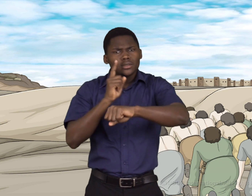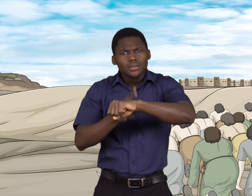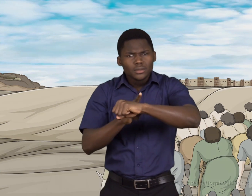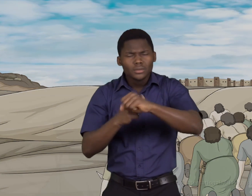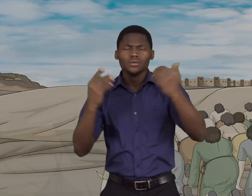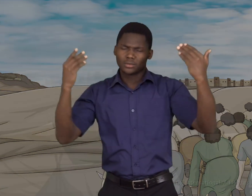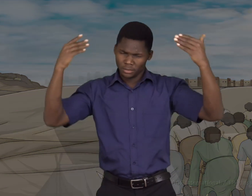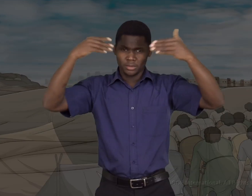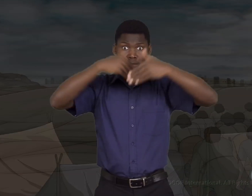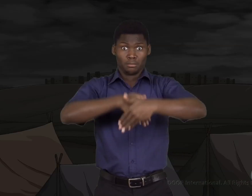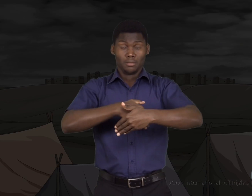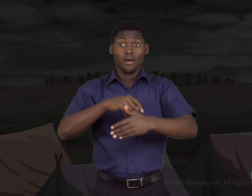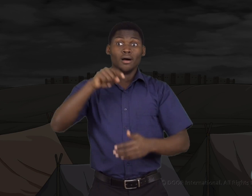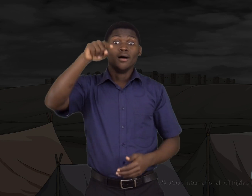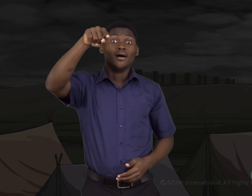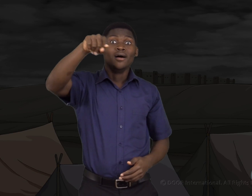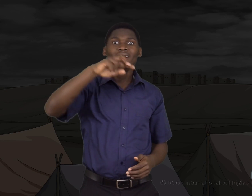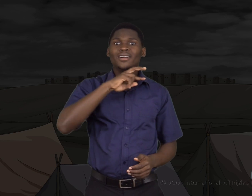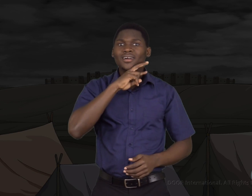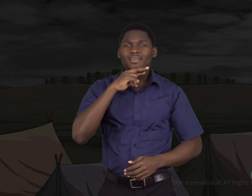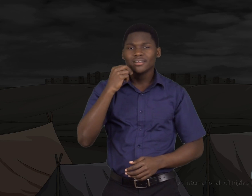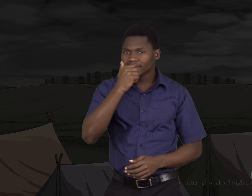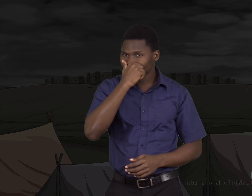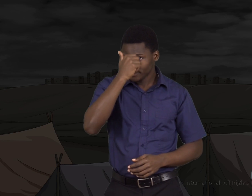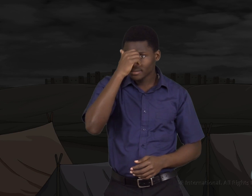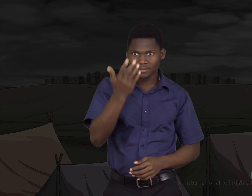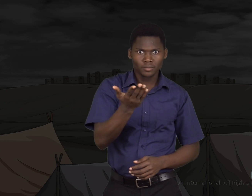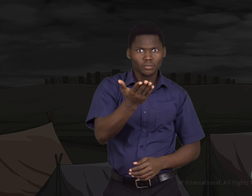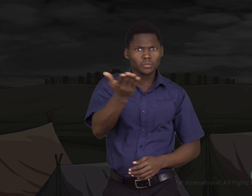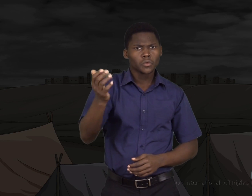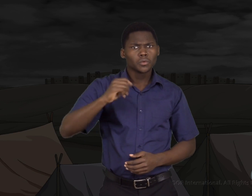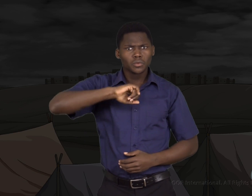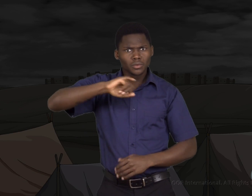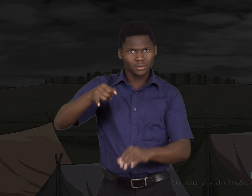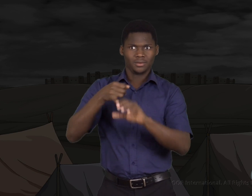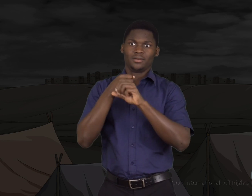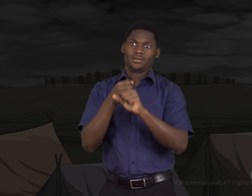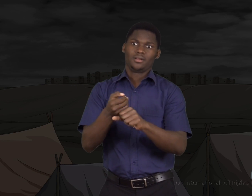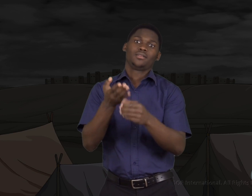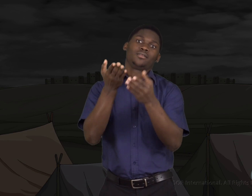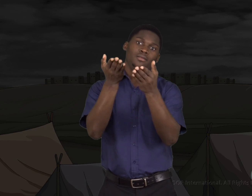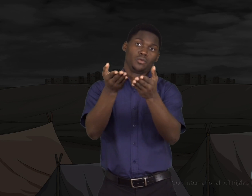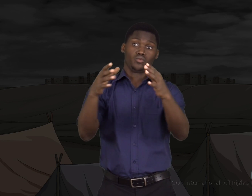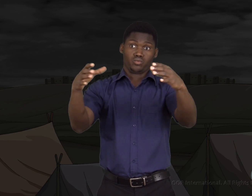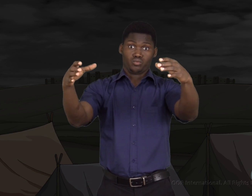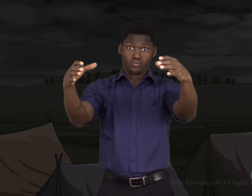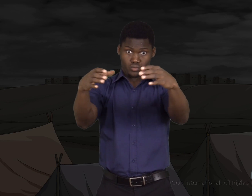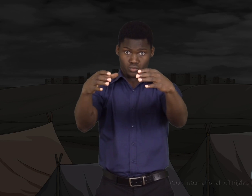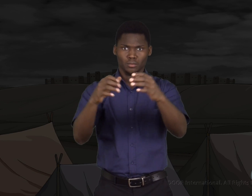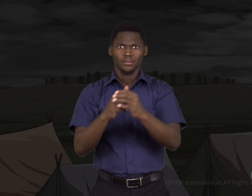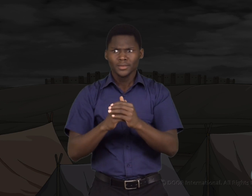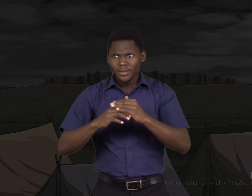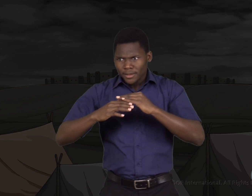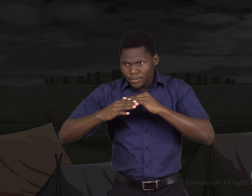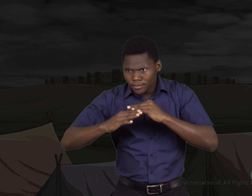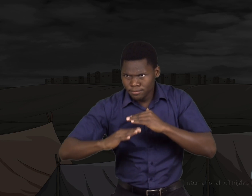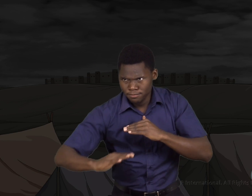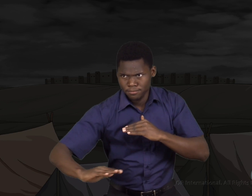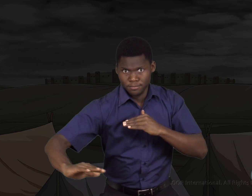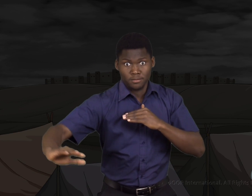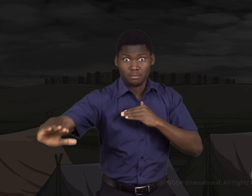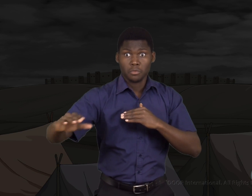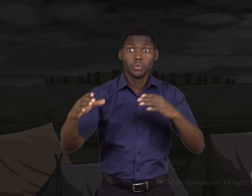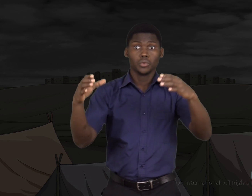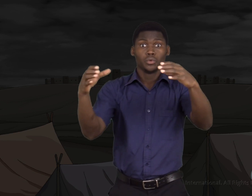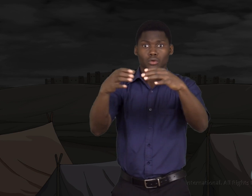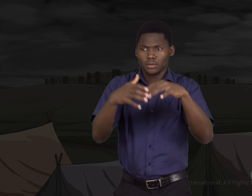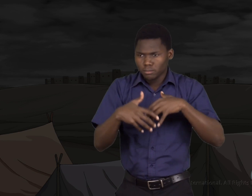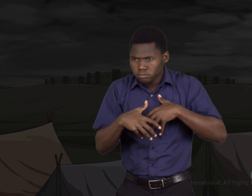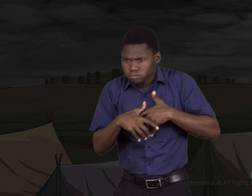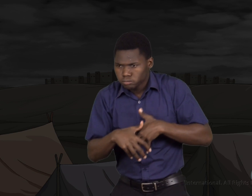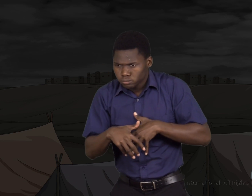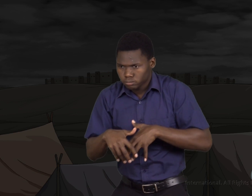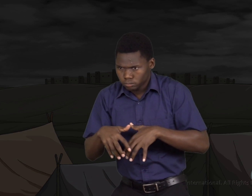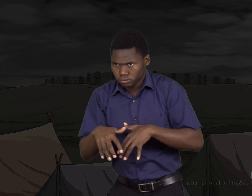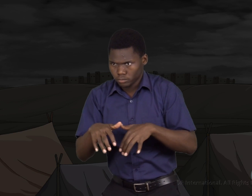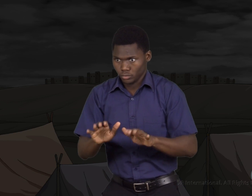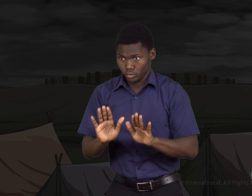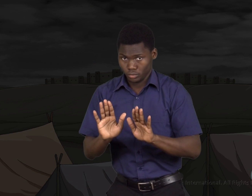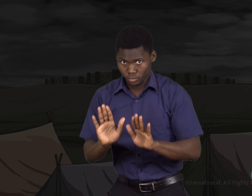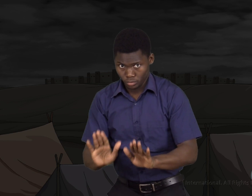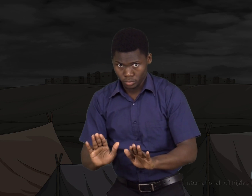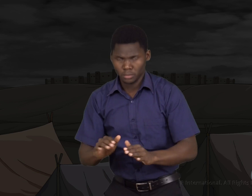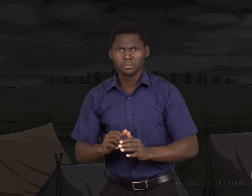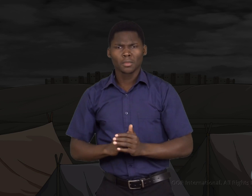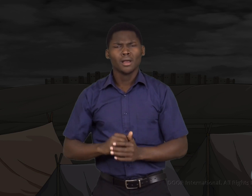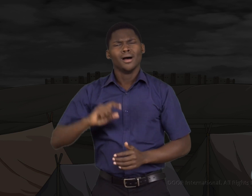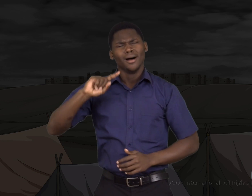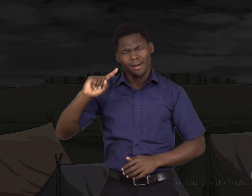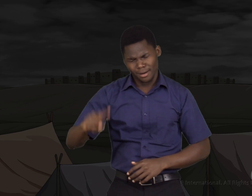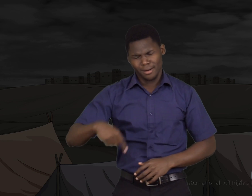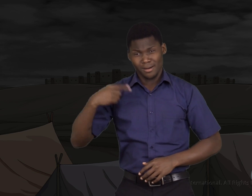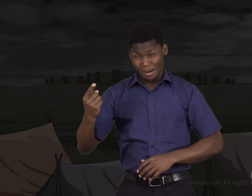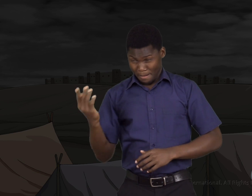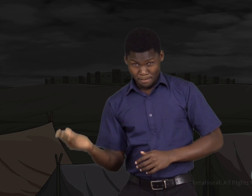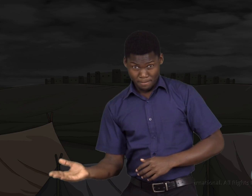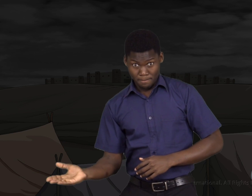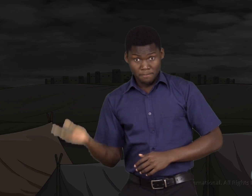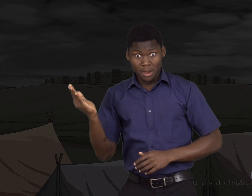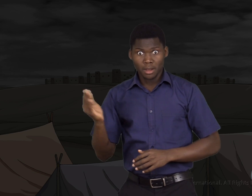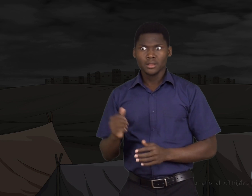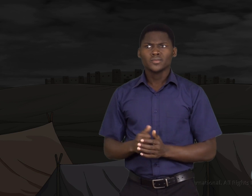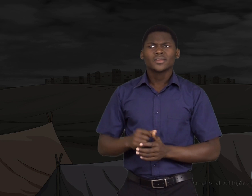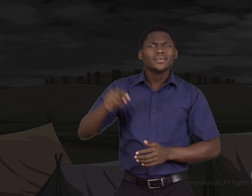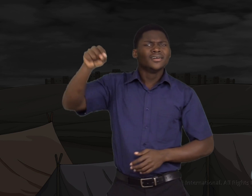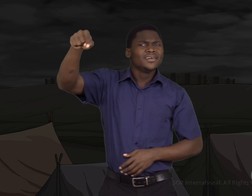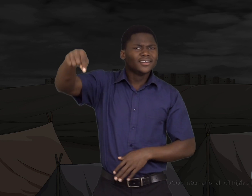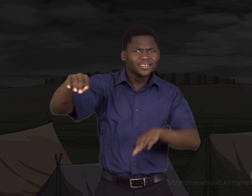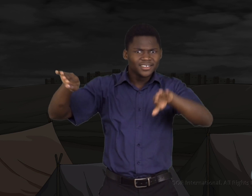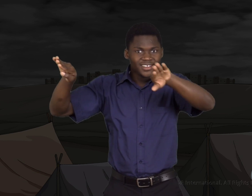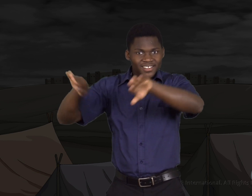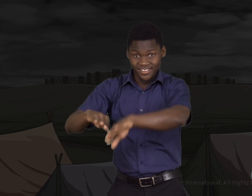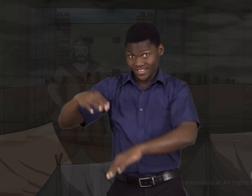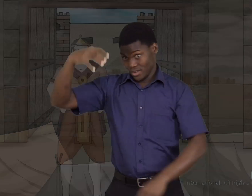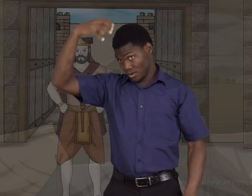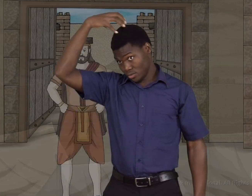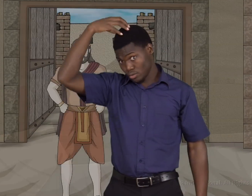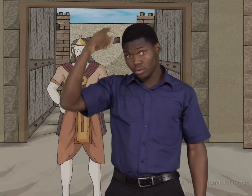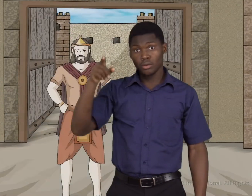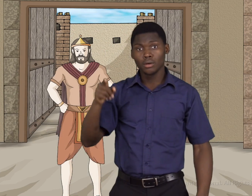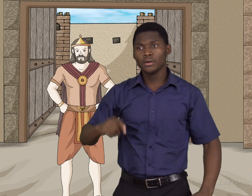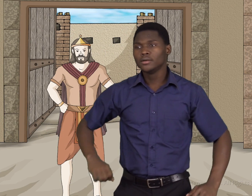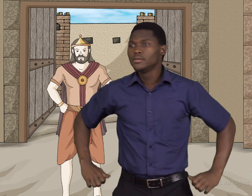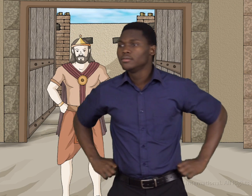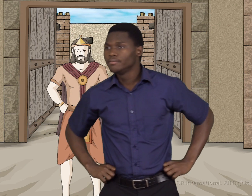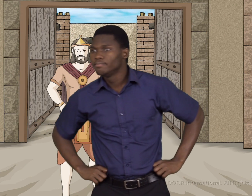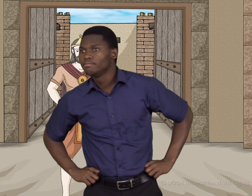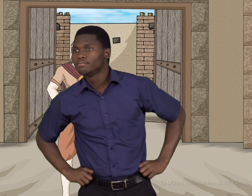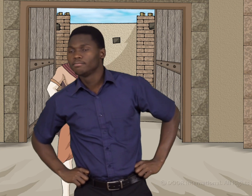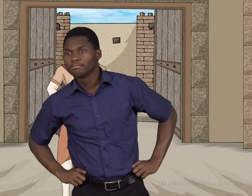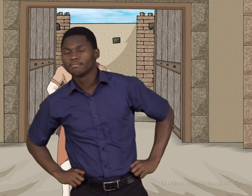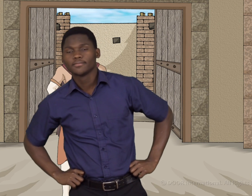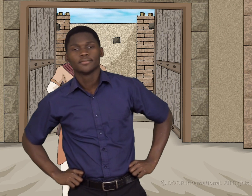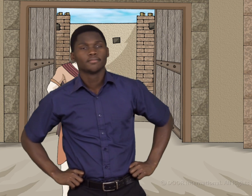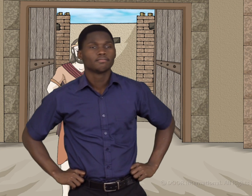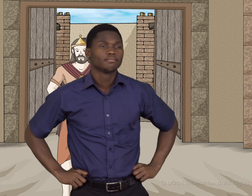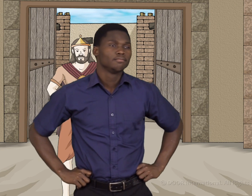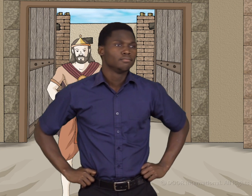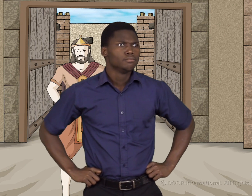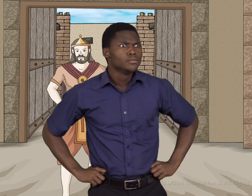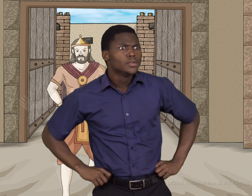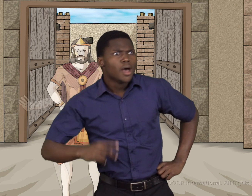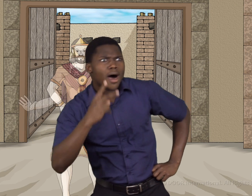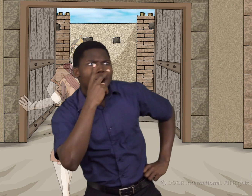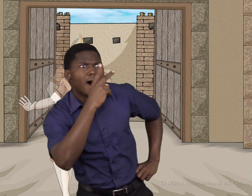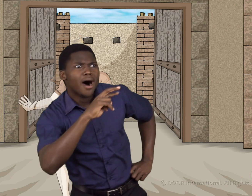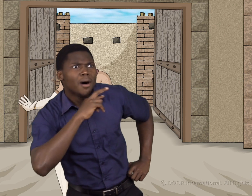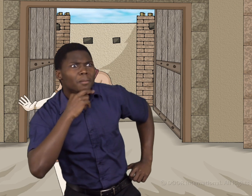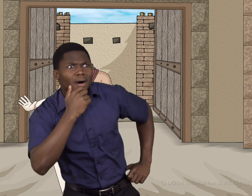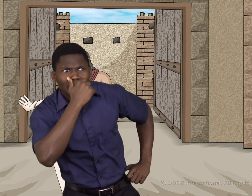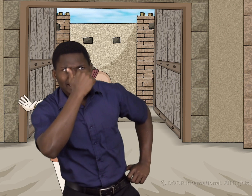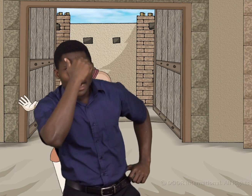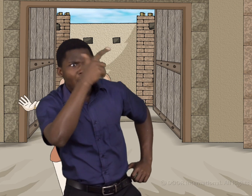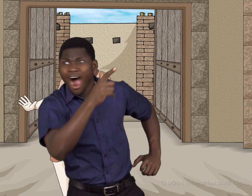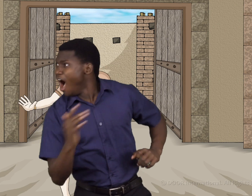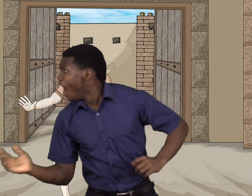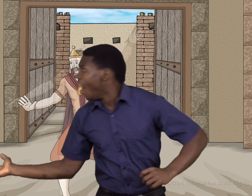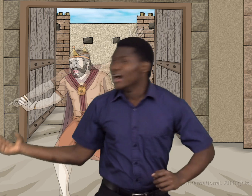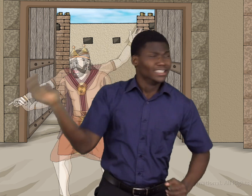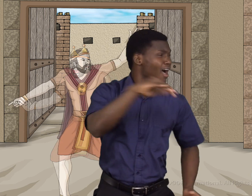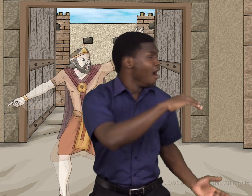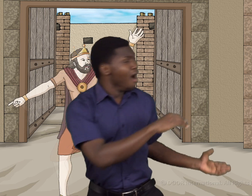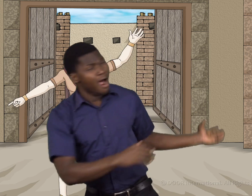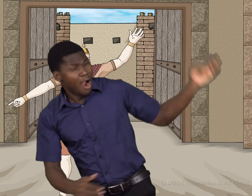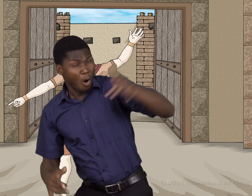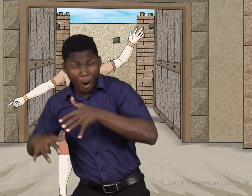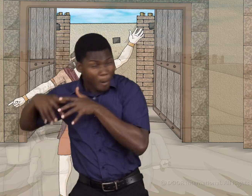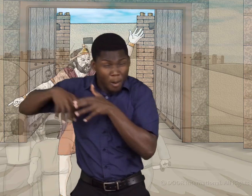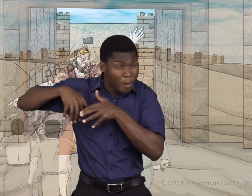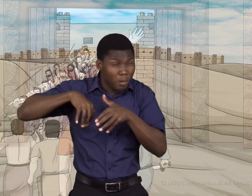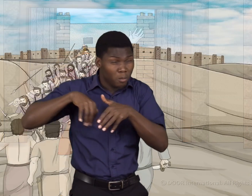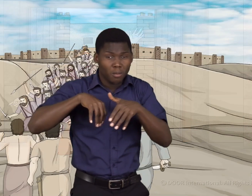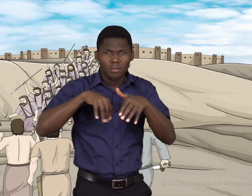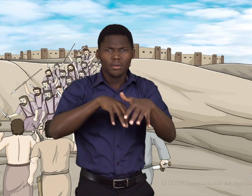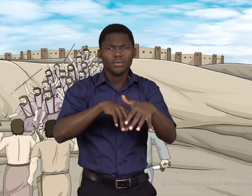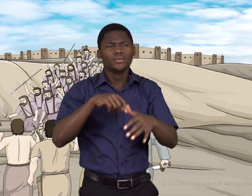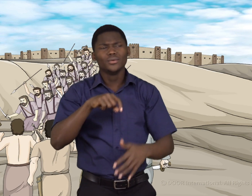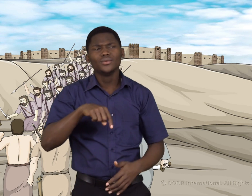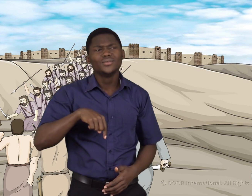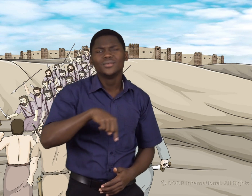And that night Joshua went into the valley. When the king of Ai saw the Israelites, he hurried out early in the morning with the men of the city to engage them in battle at an appointed place overlooking the Arabah. But he did not know that an ambush had been set up against him behind the city.